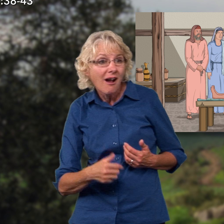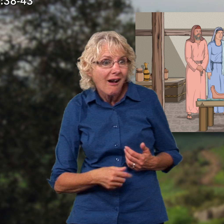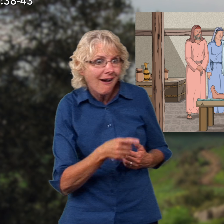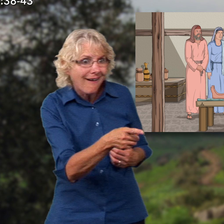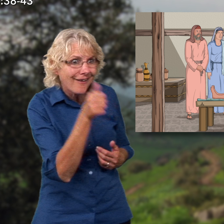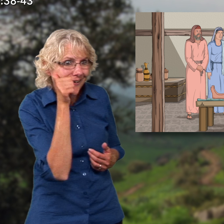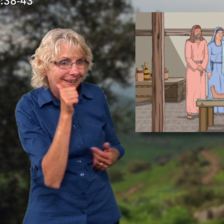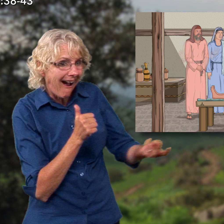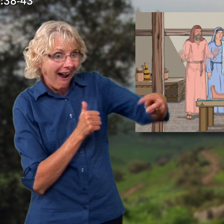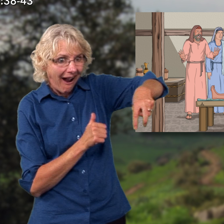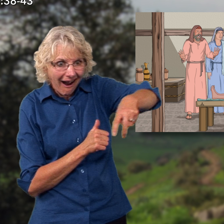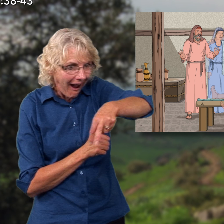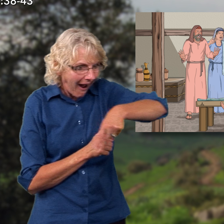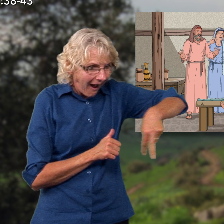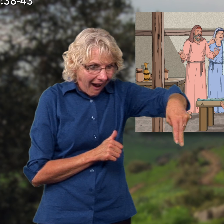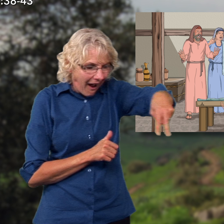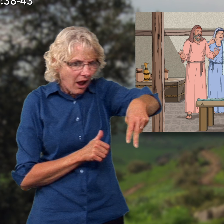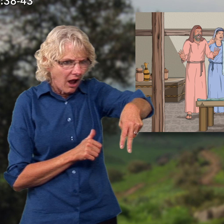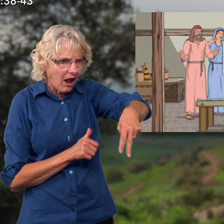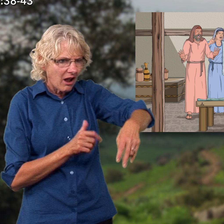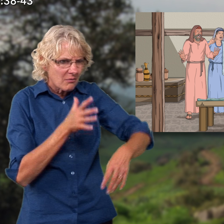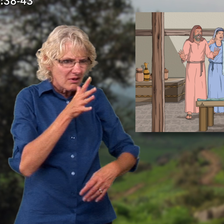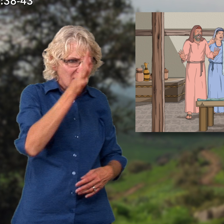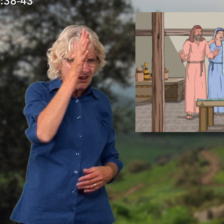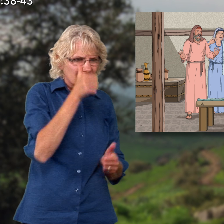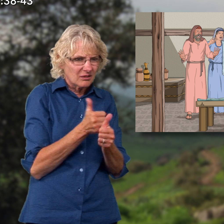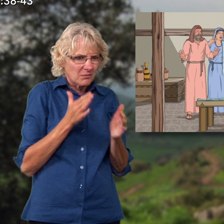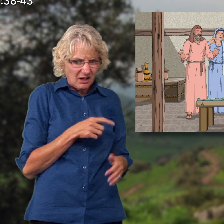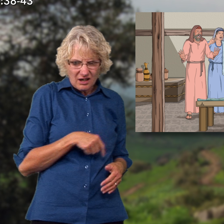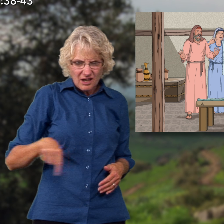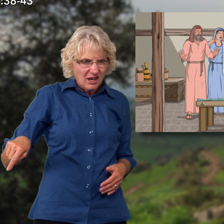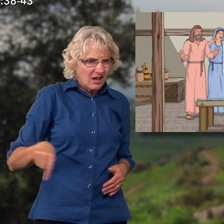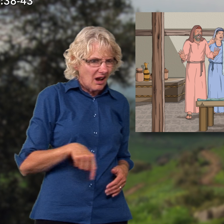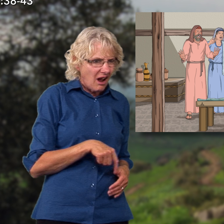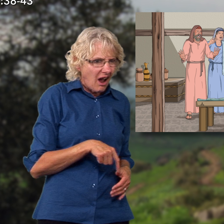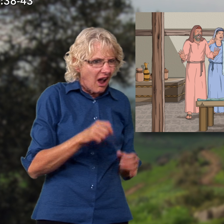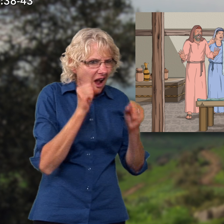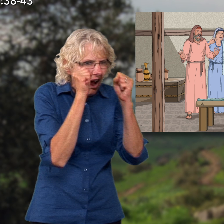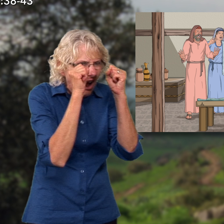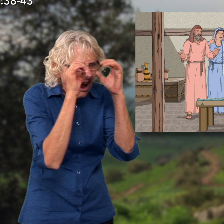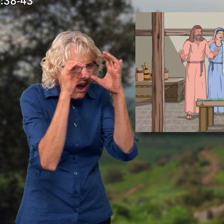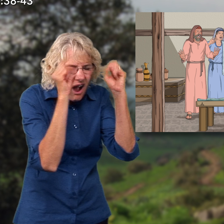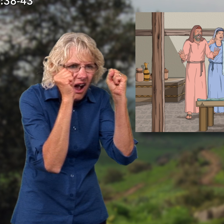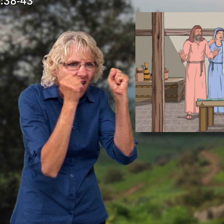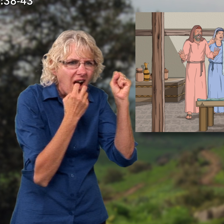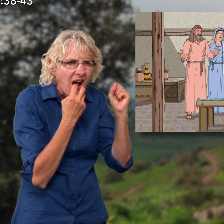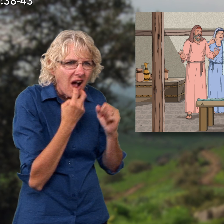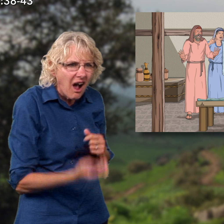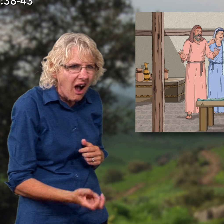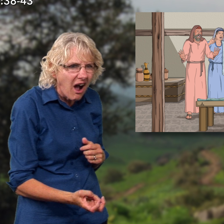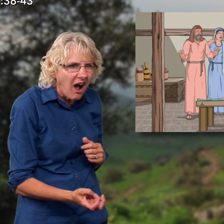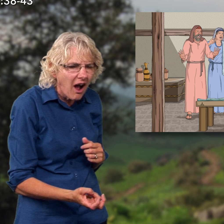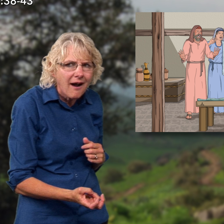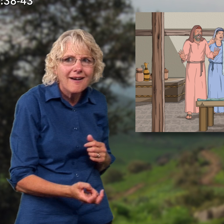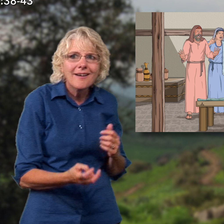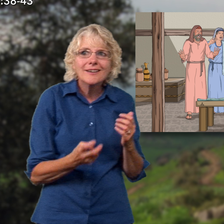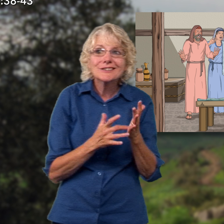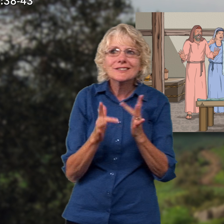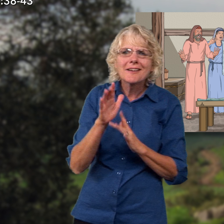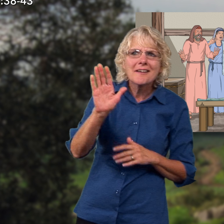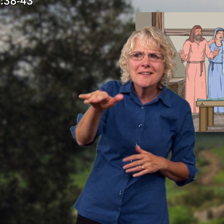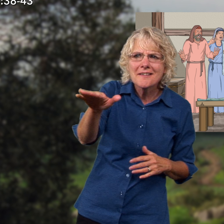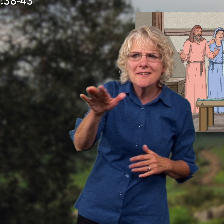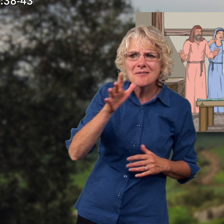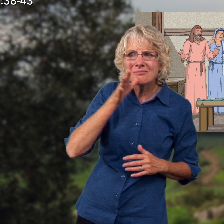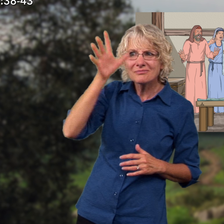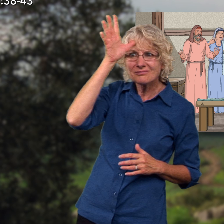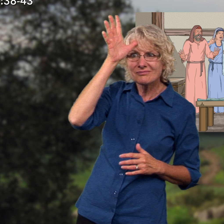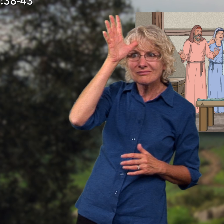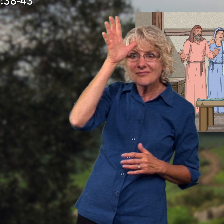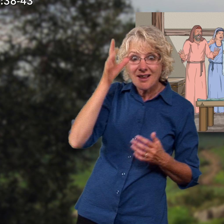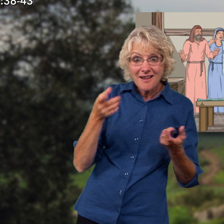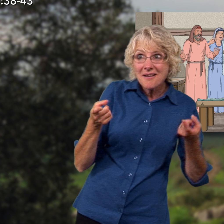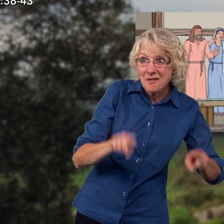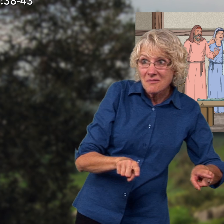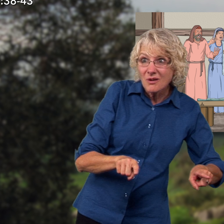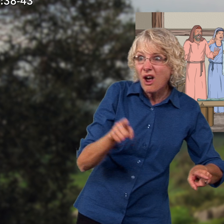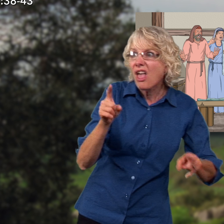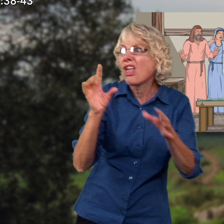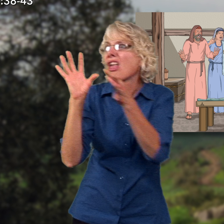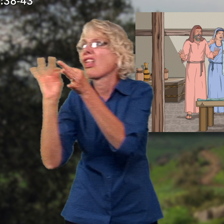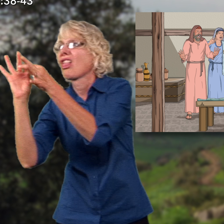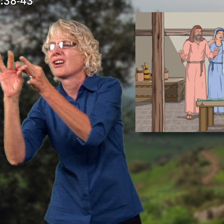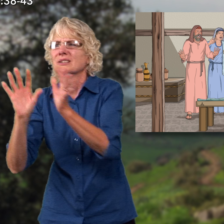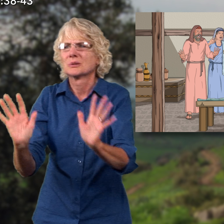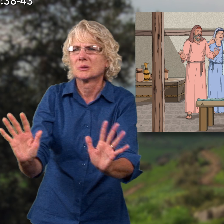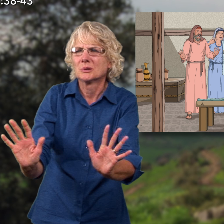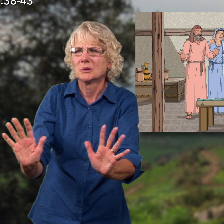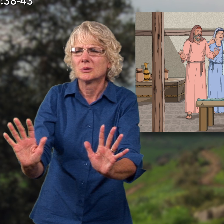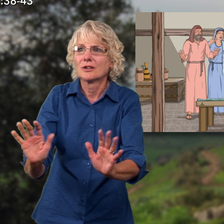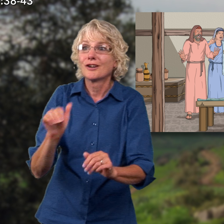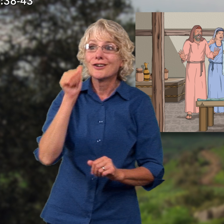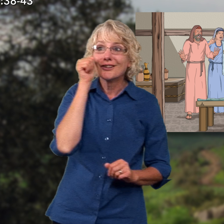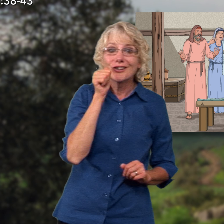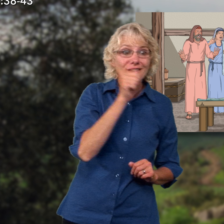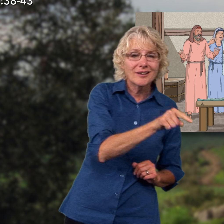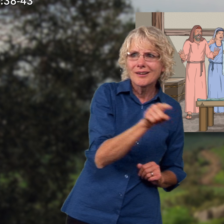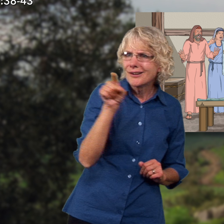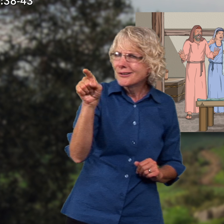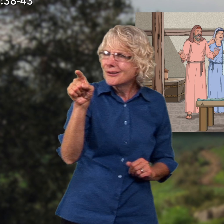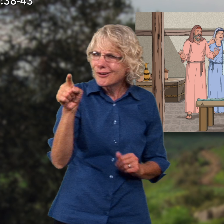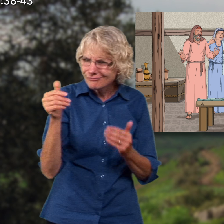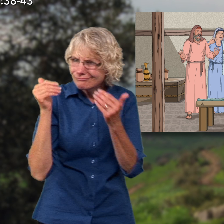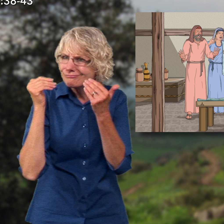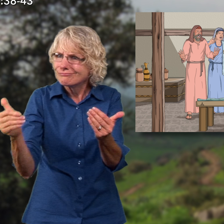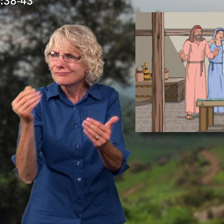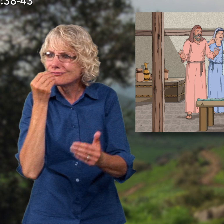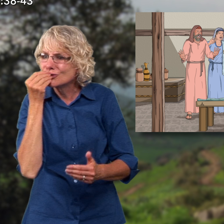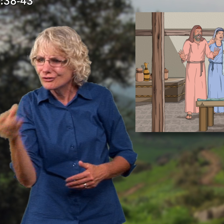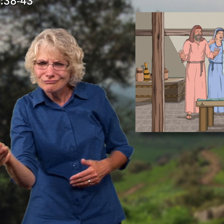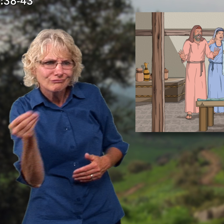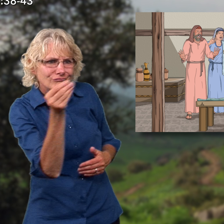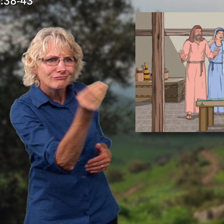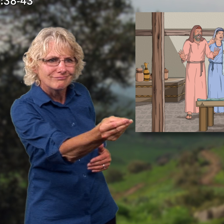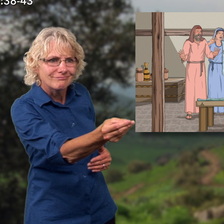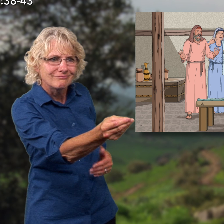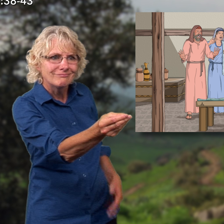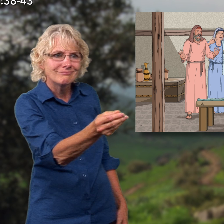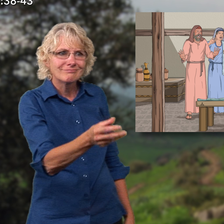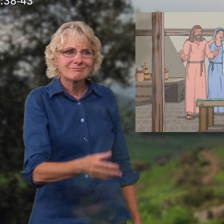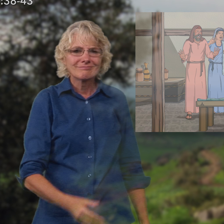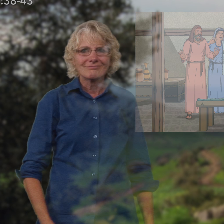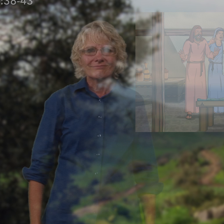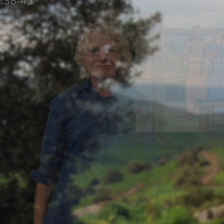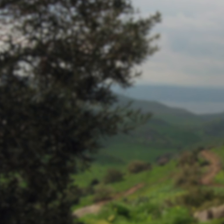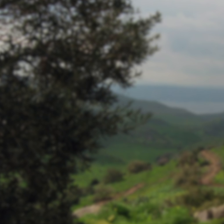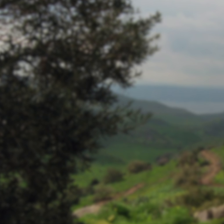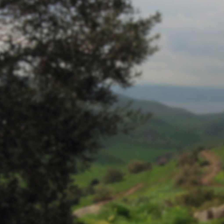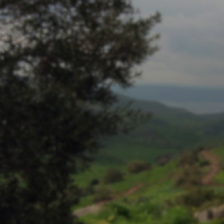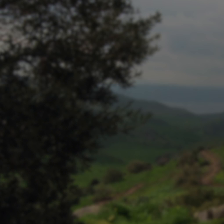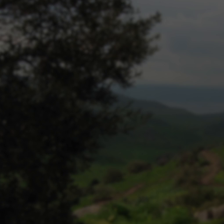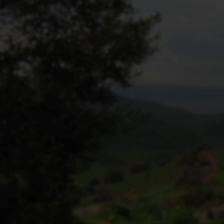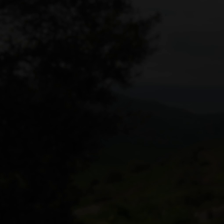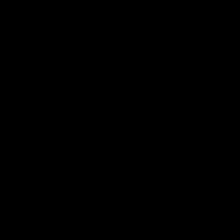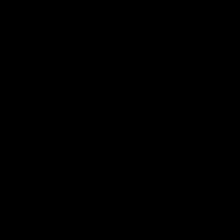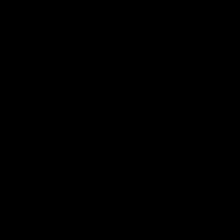Immediately the girl got up and began to walk around. She was twelve years old, and at once they were utterly astounded. Then Jesus gave strict orders that no one should know about this, and He told them to give her something to eat.